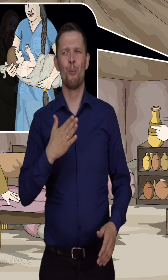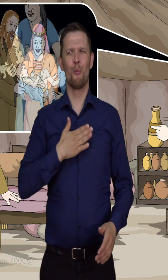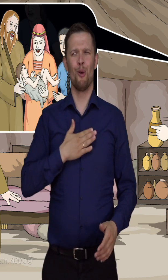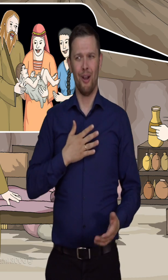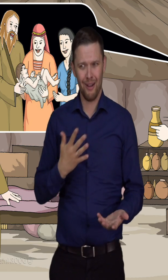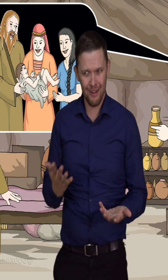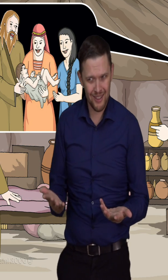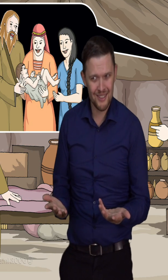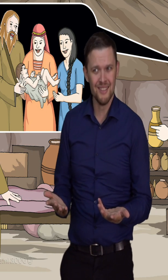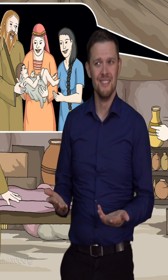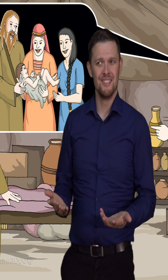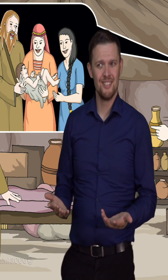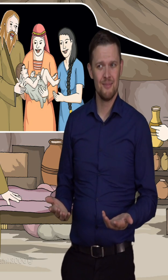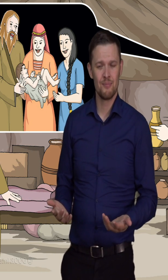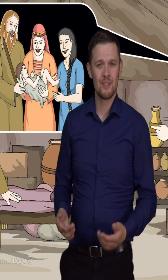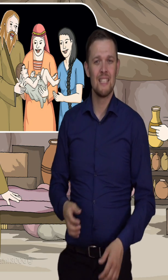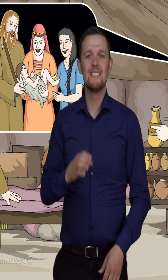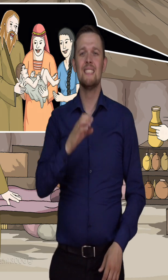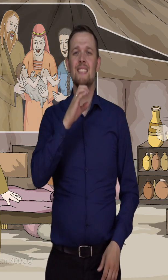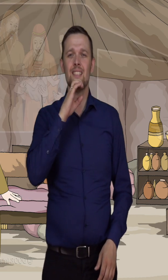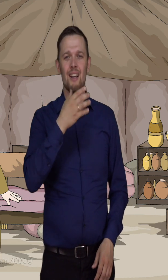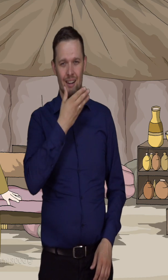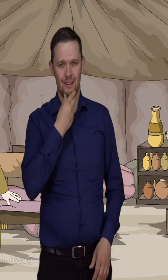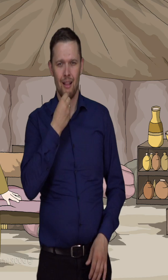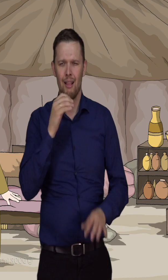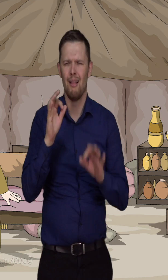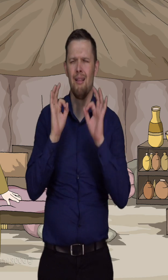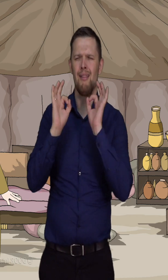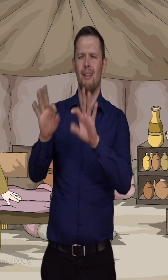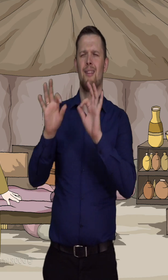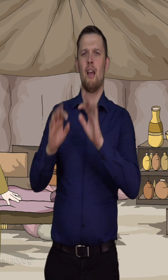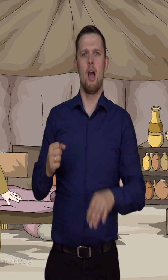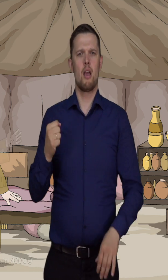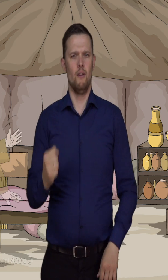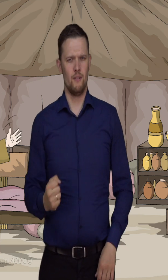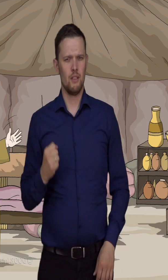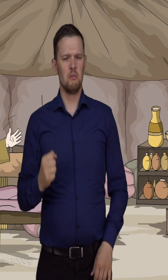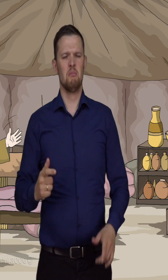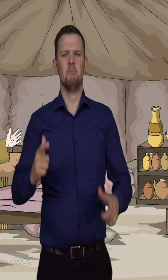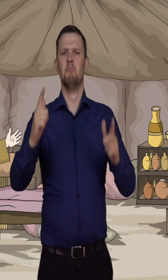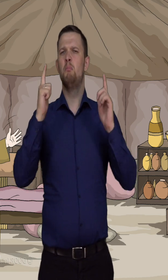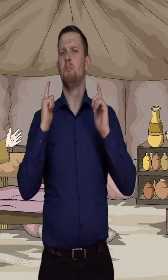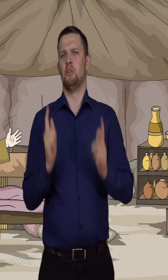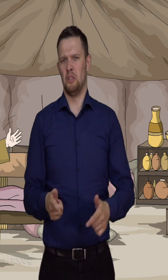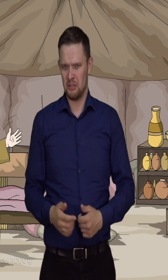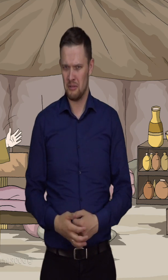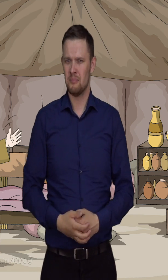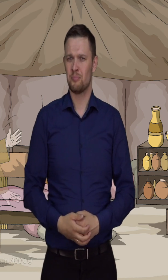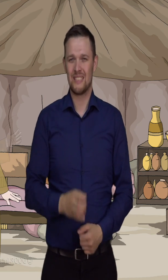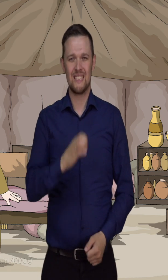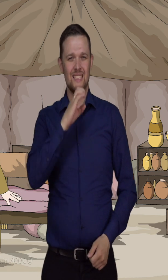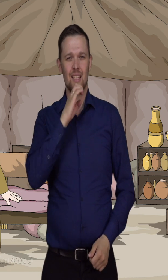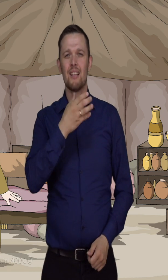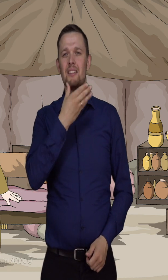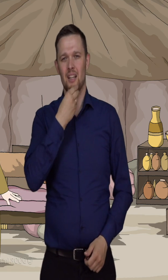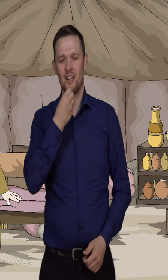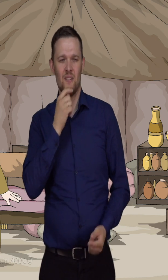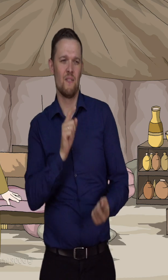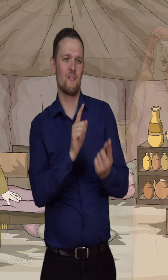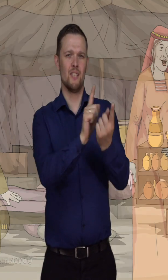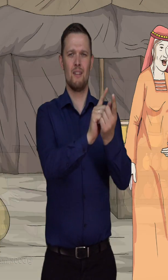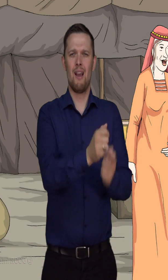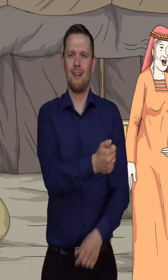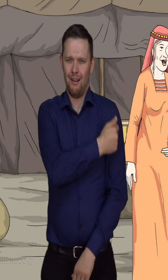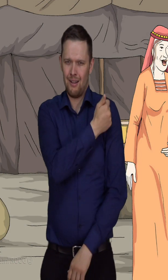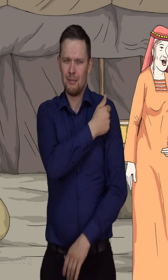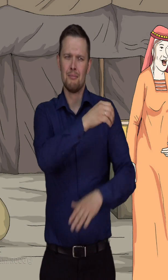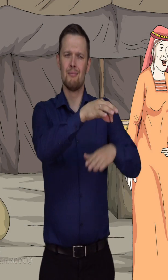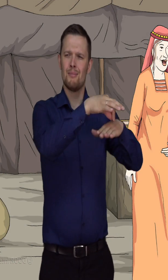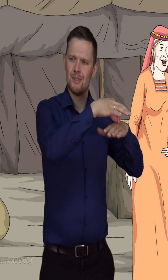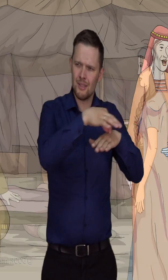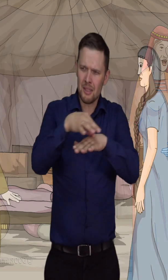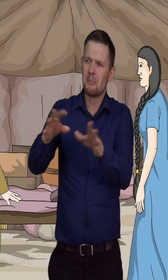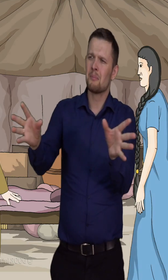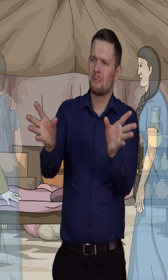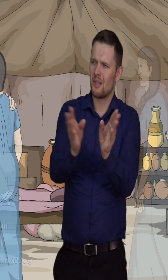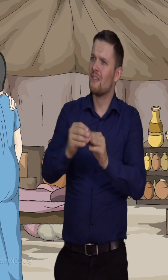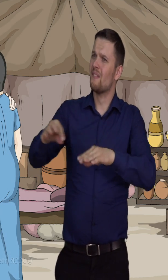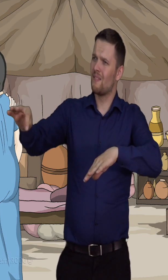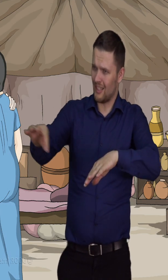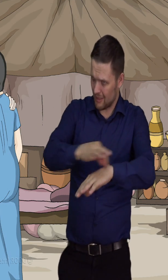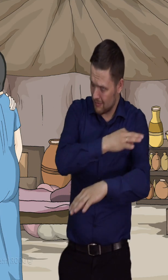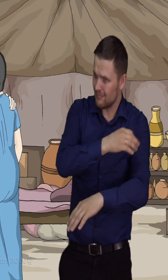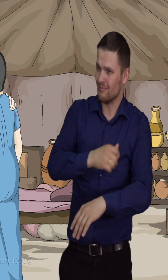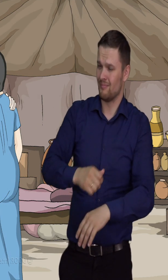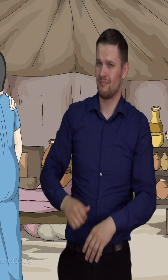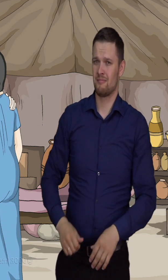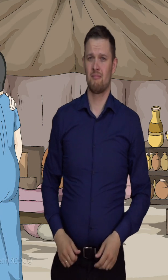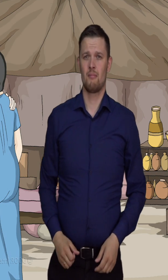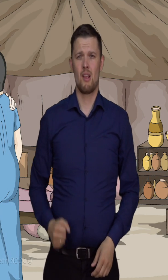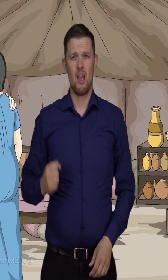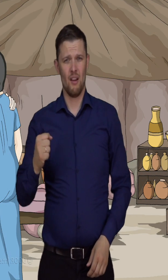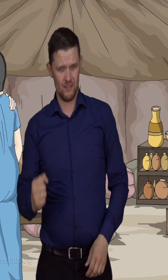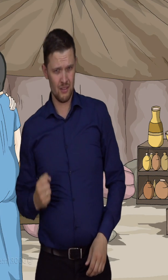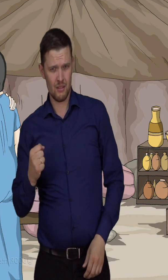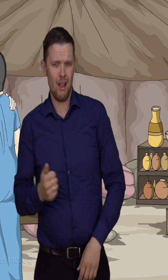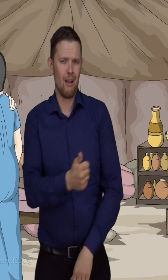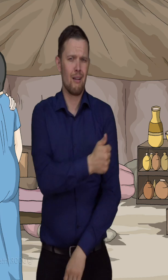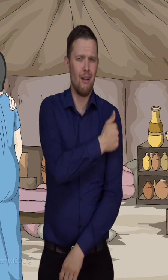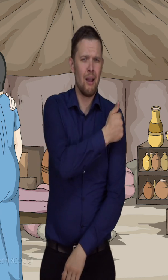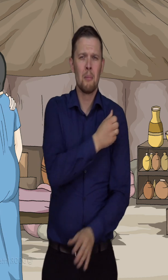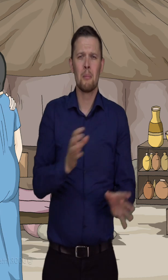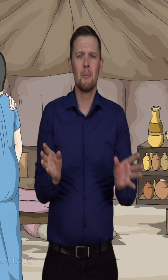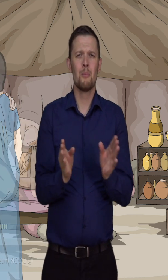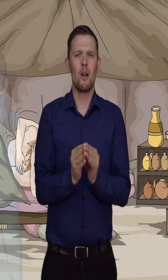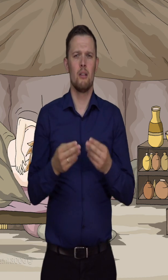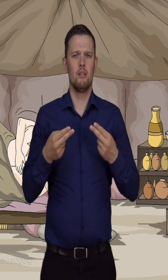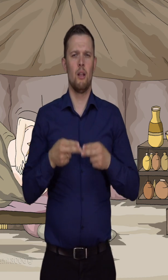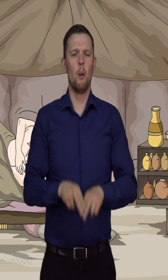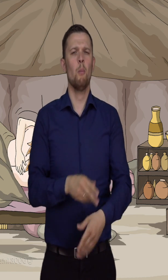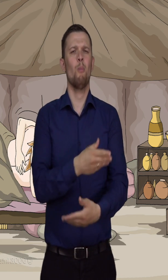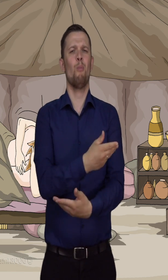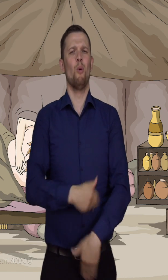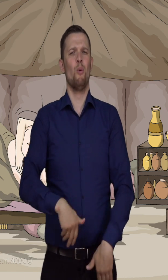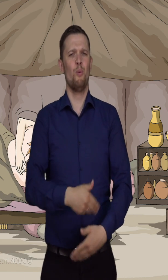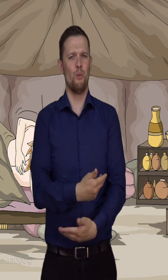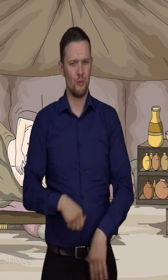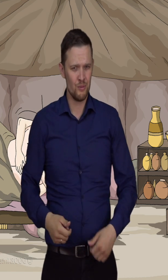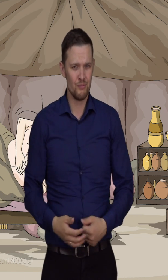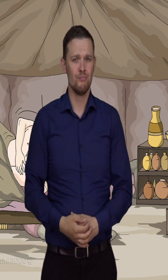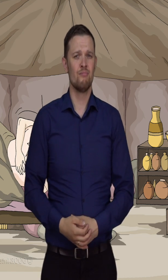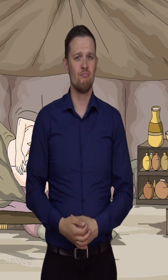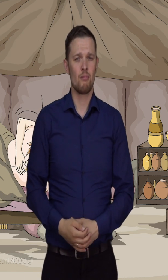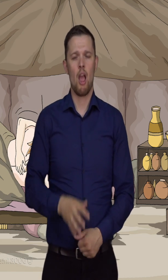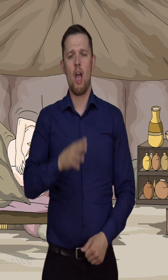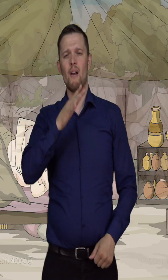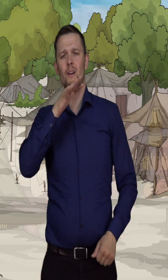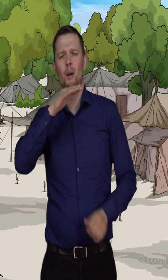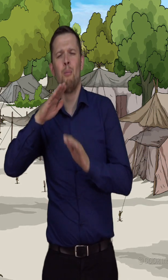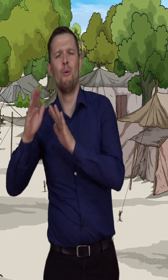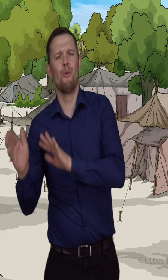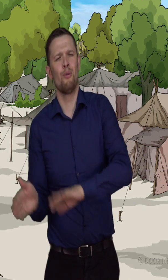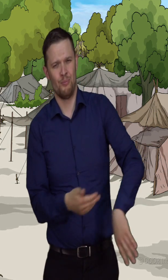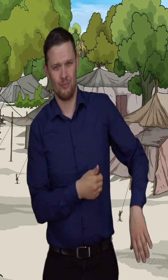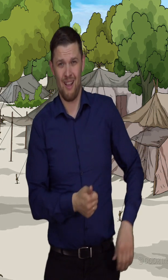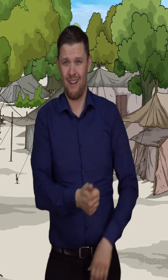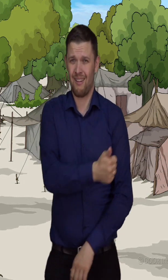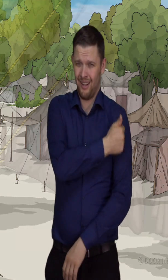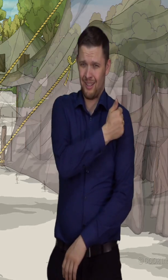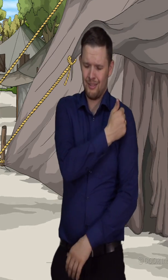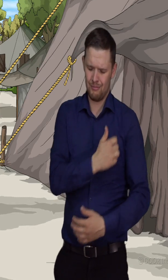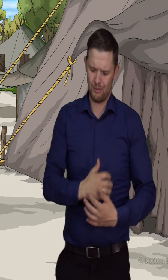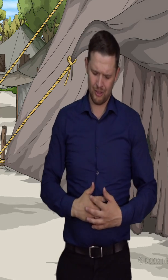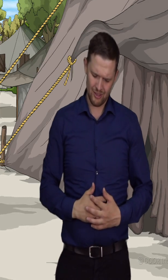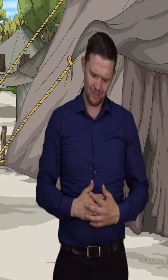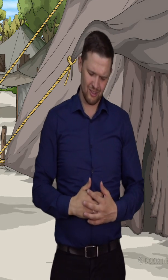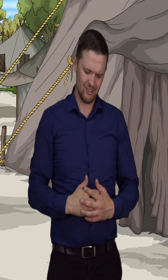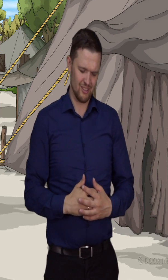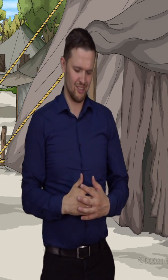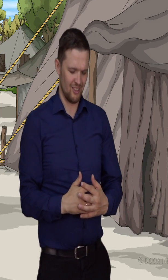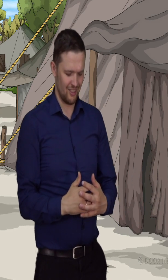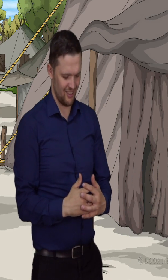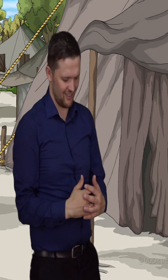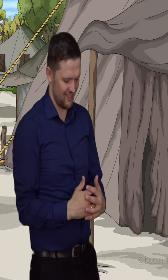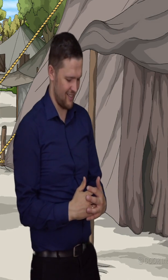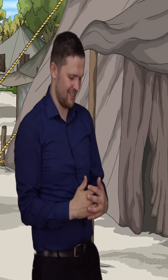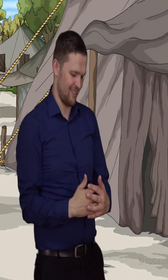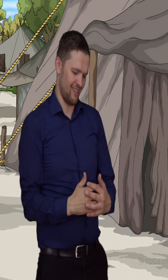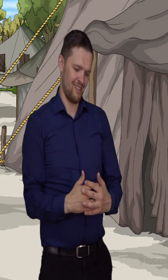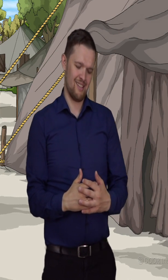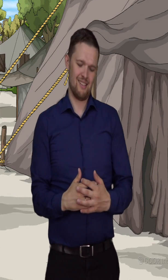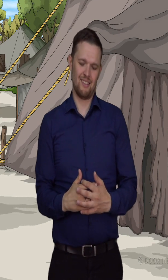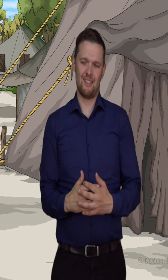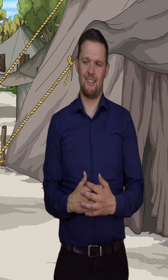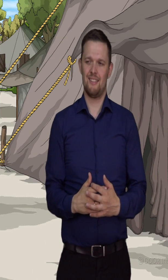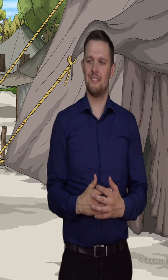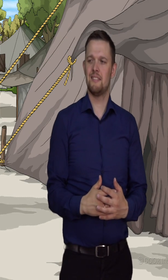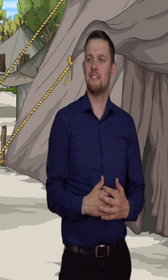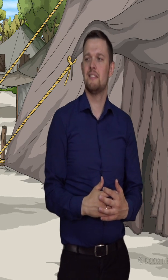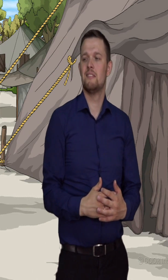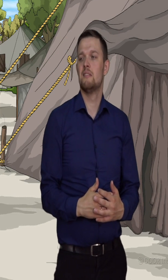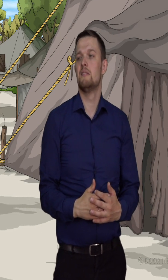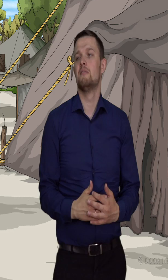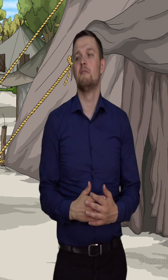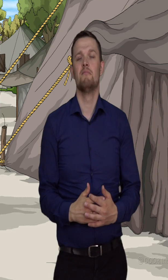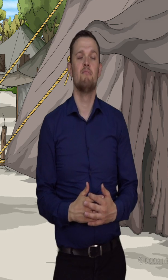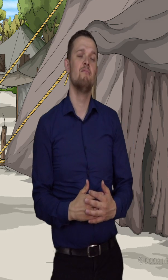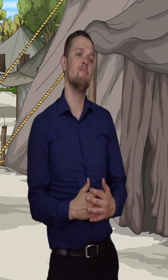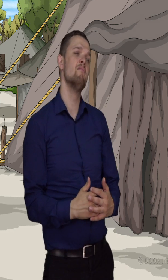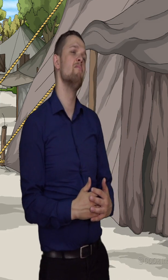And Abram listened to the voice of Sarai. So after he had lived in Canaan for ten years, his wife Sarai took her Egyptian maidservant Hagar and gave her to Abram to be his wife. And he slept with Hagar, and she conceived.